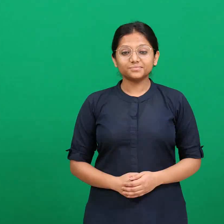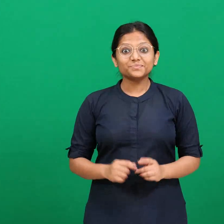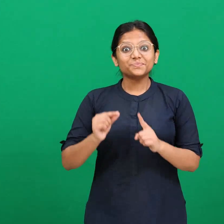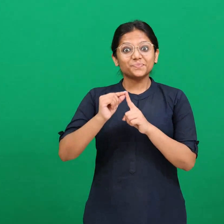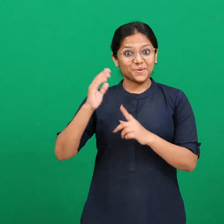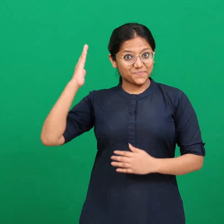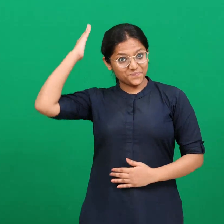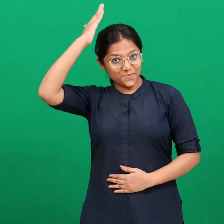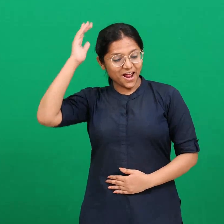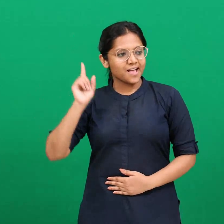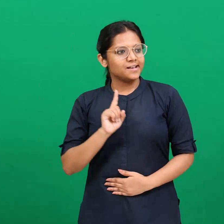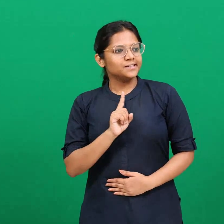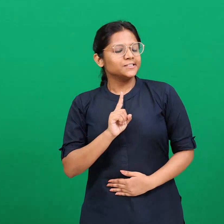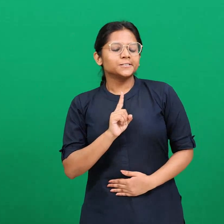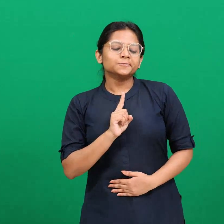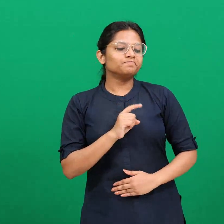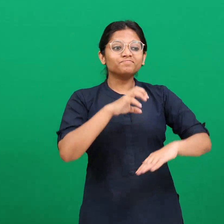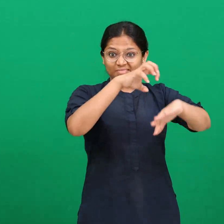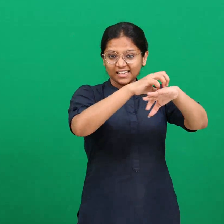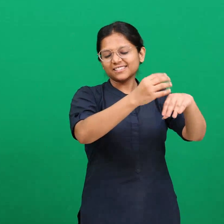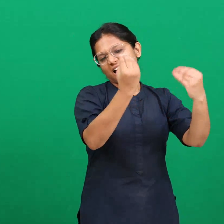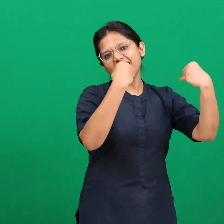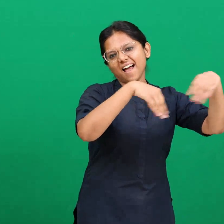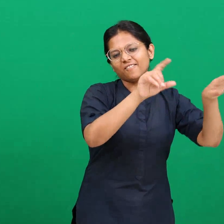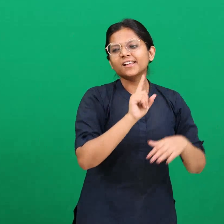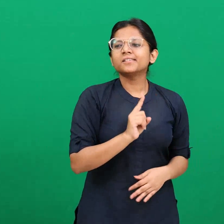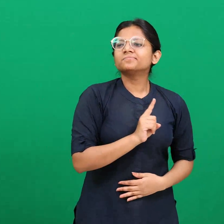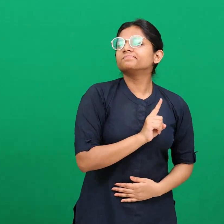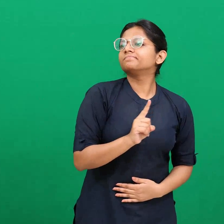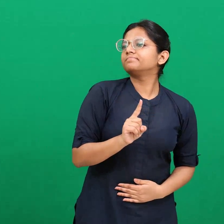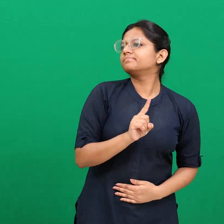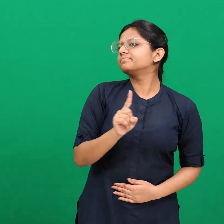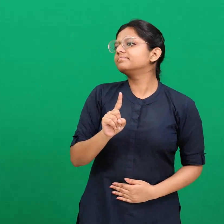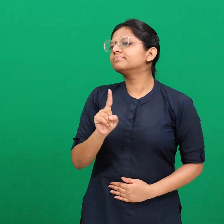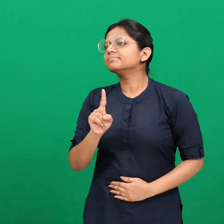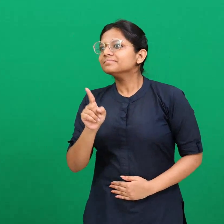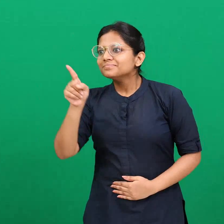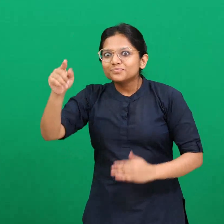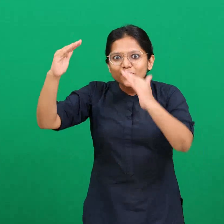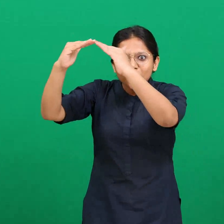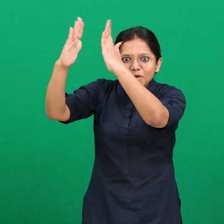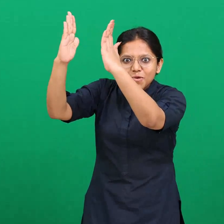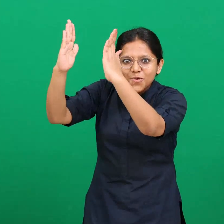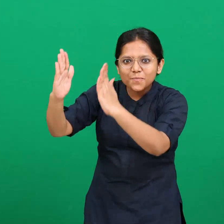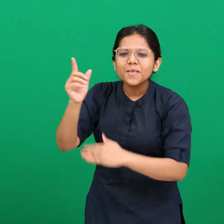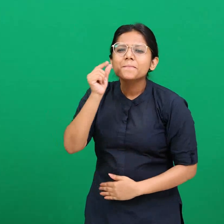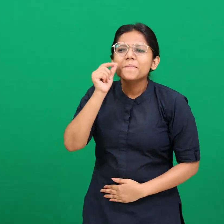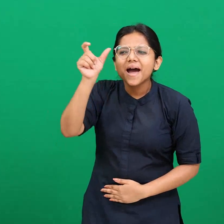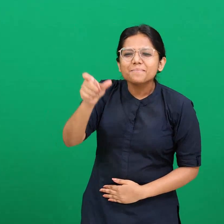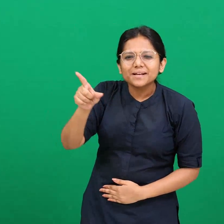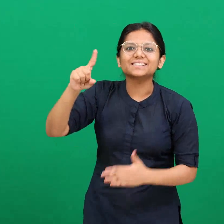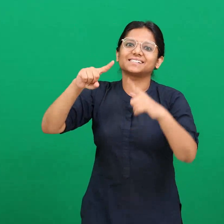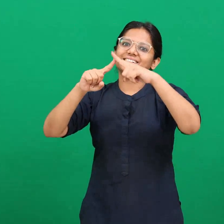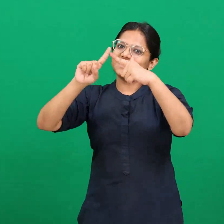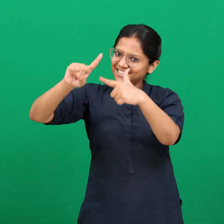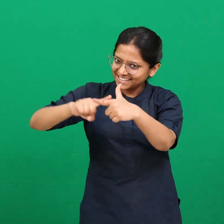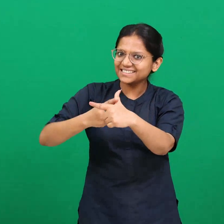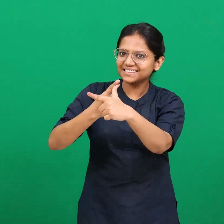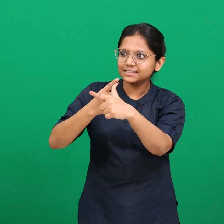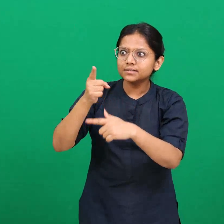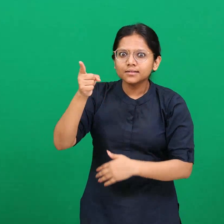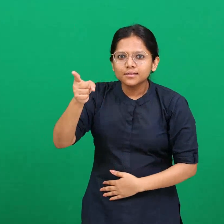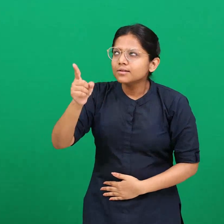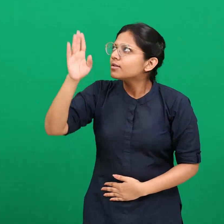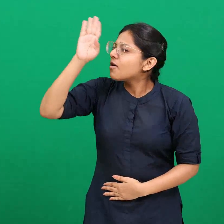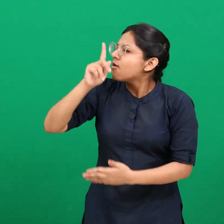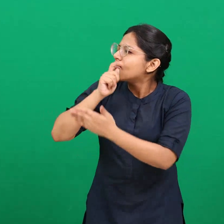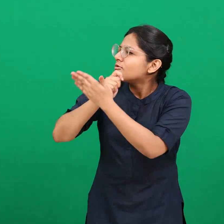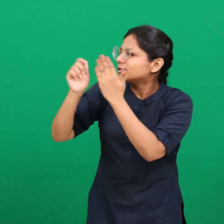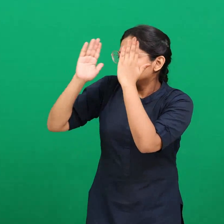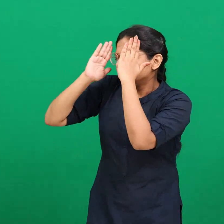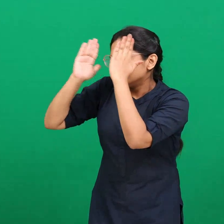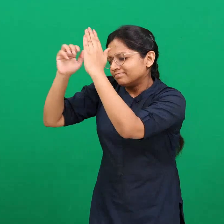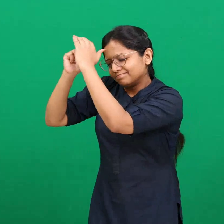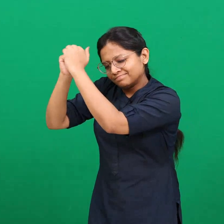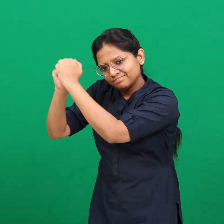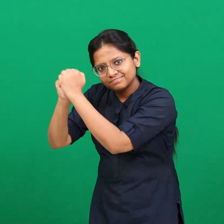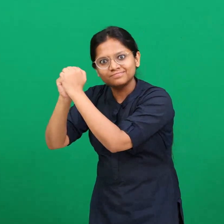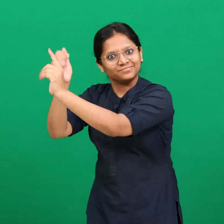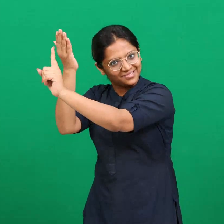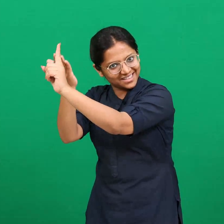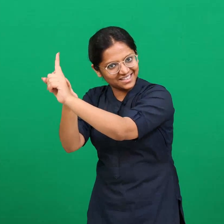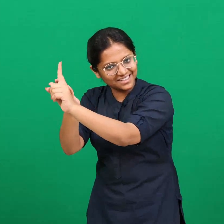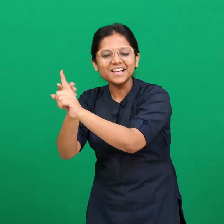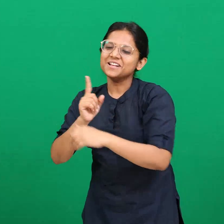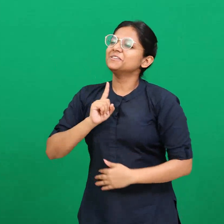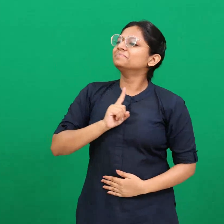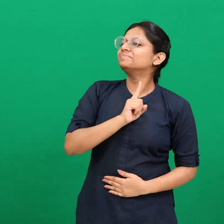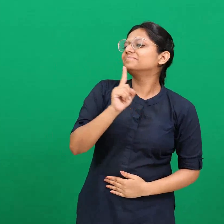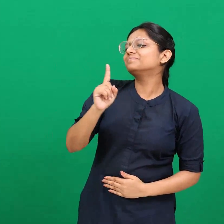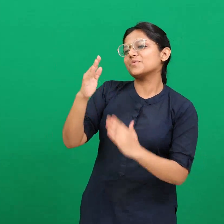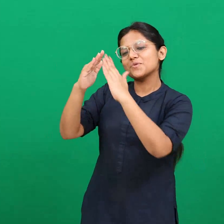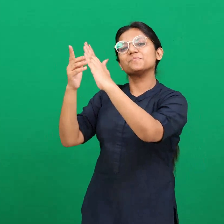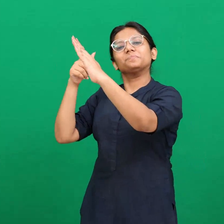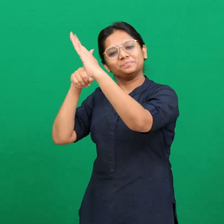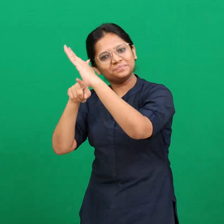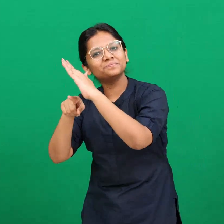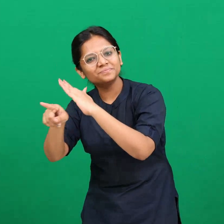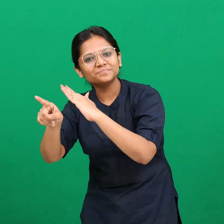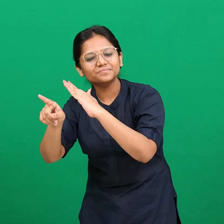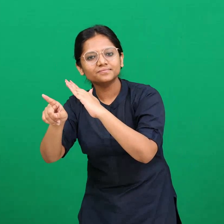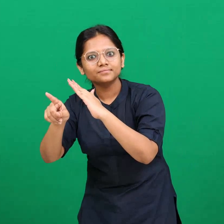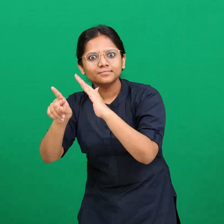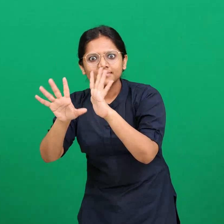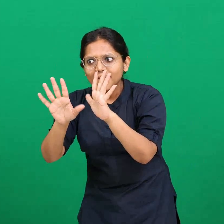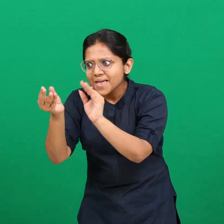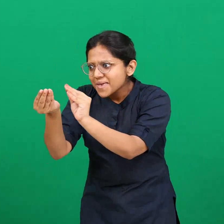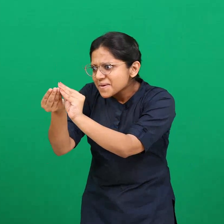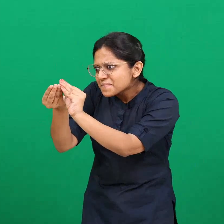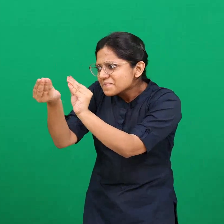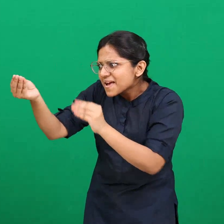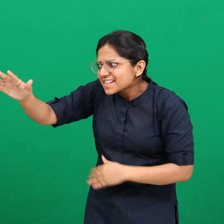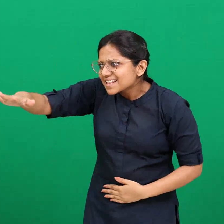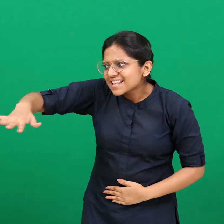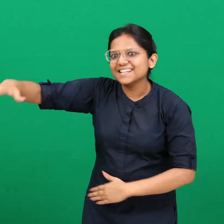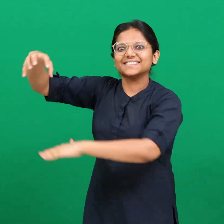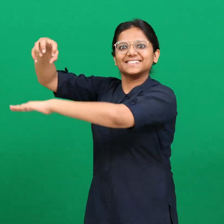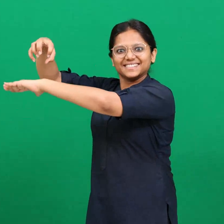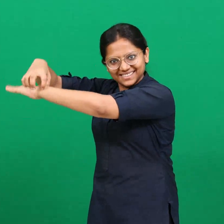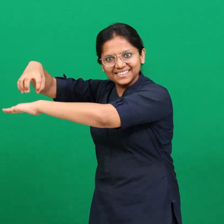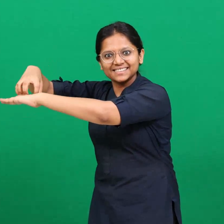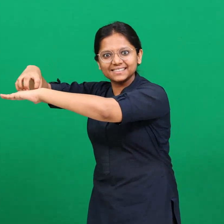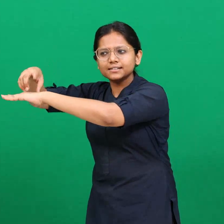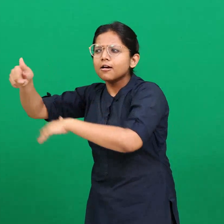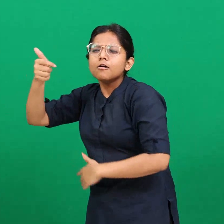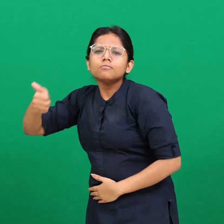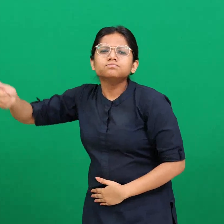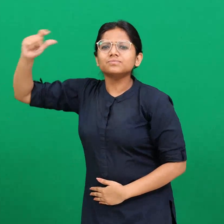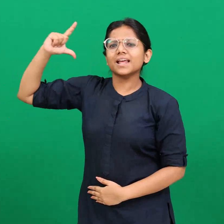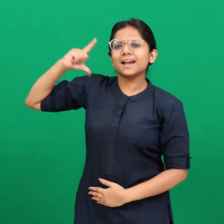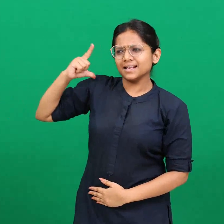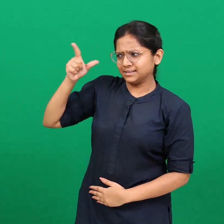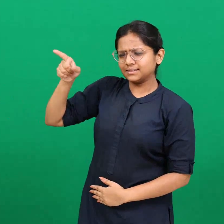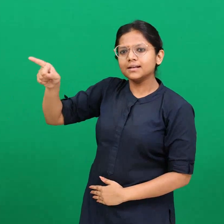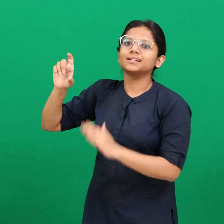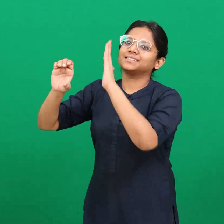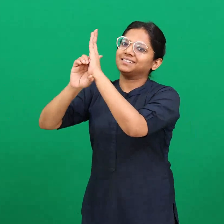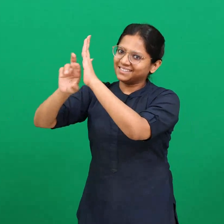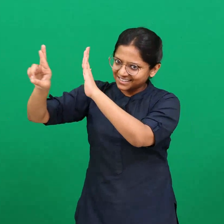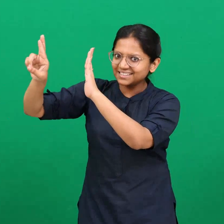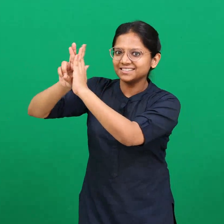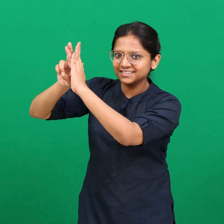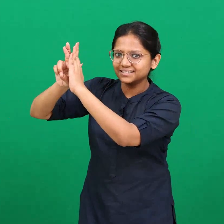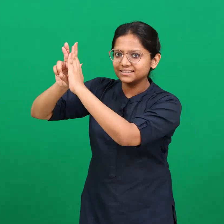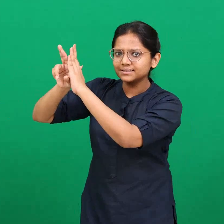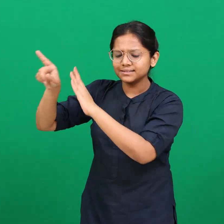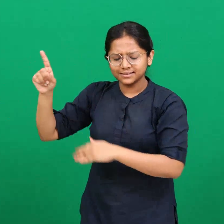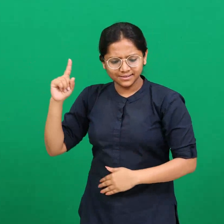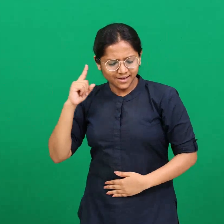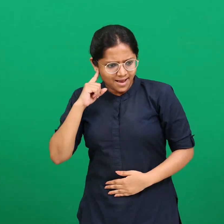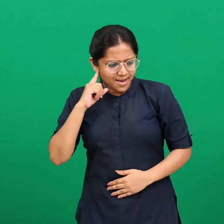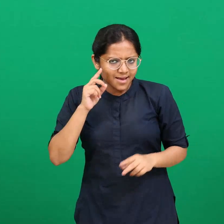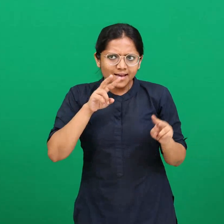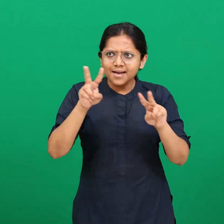So Paul left the synagogue and went next door to the house of Titus Justus, a worshiper of God.